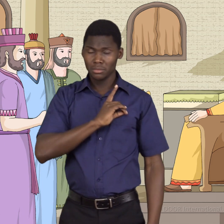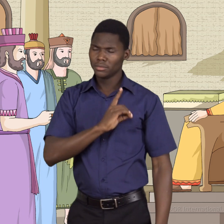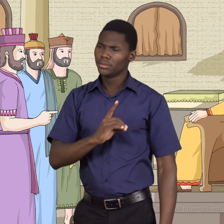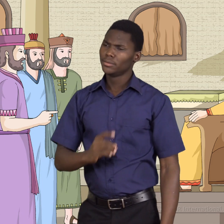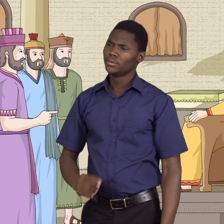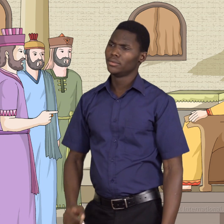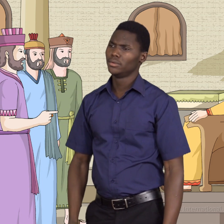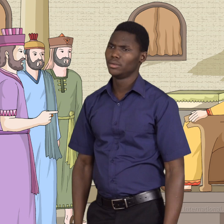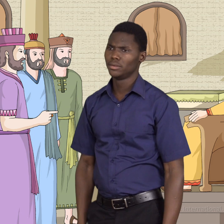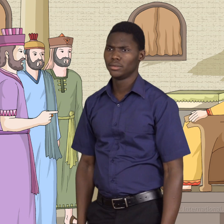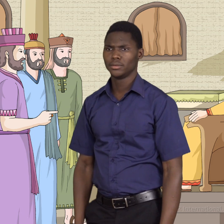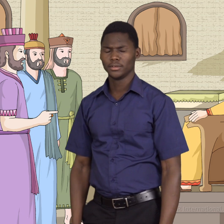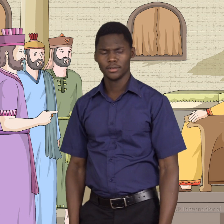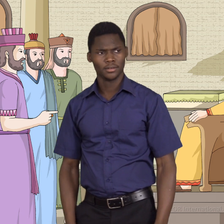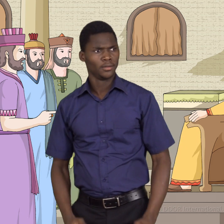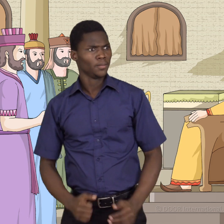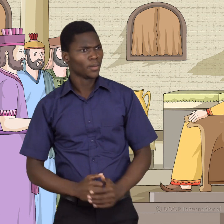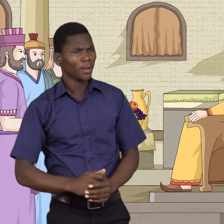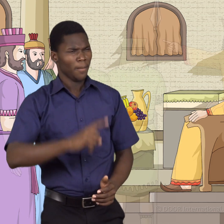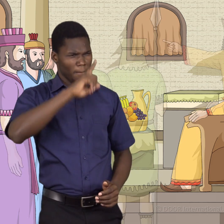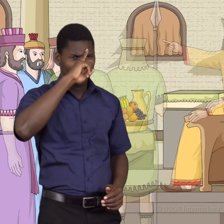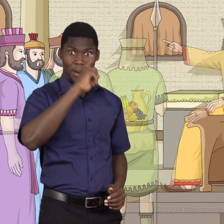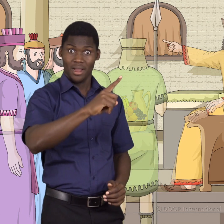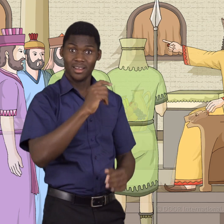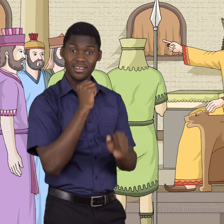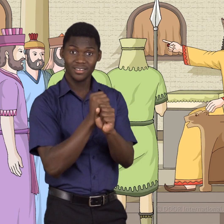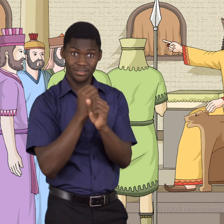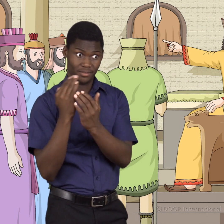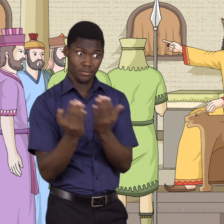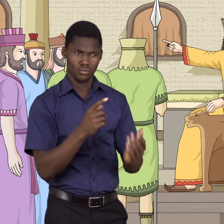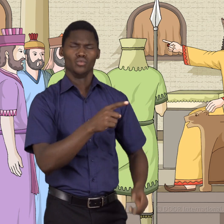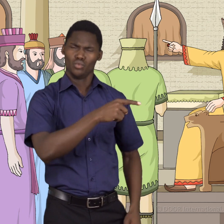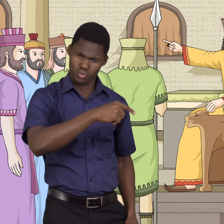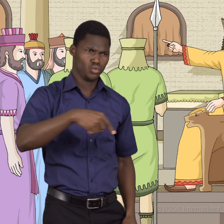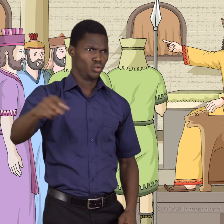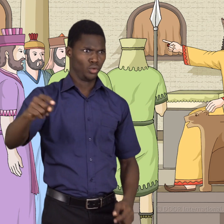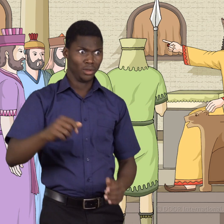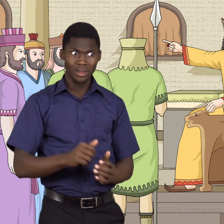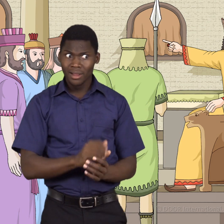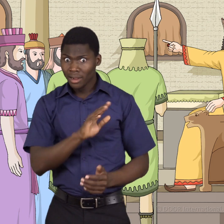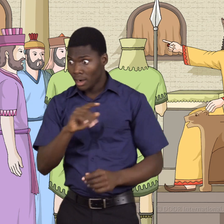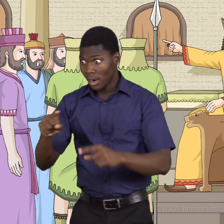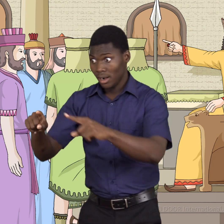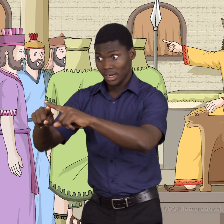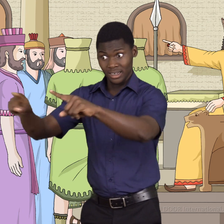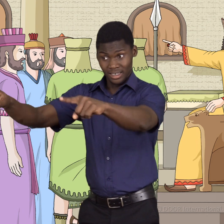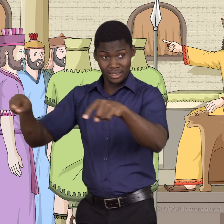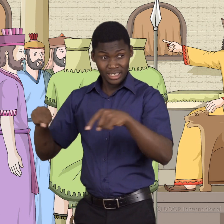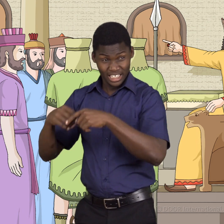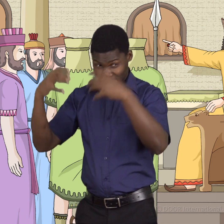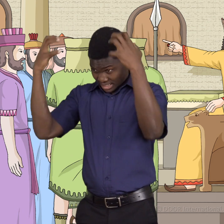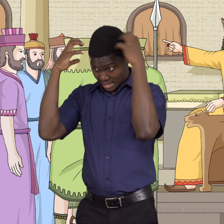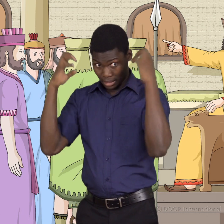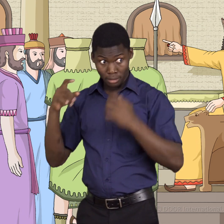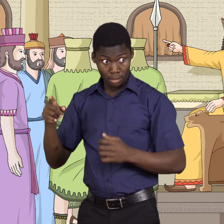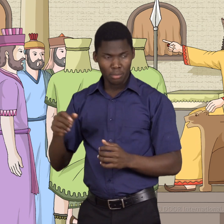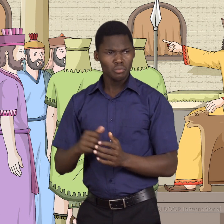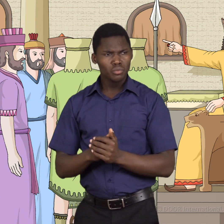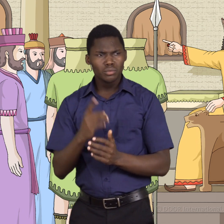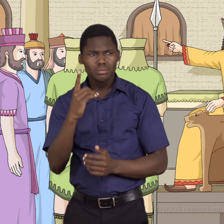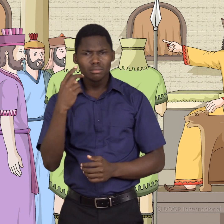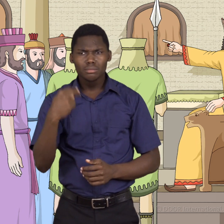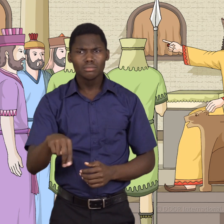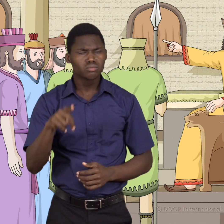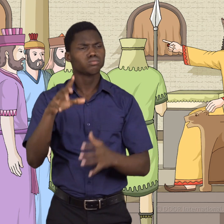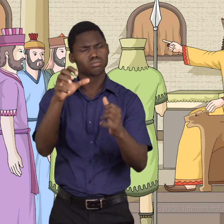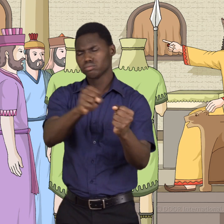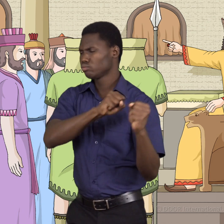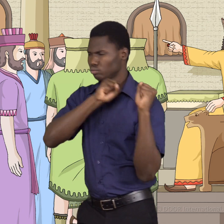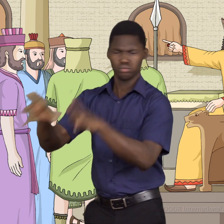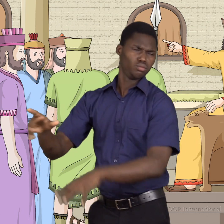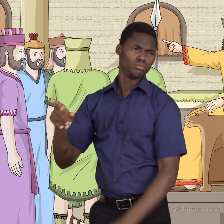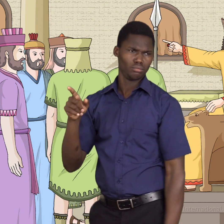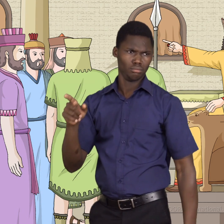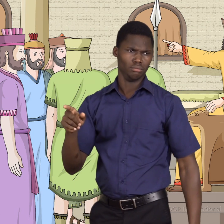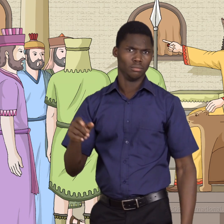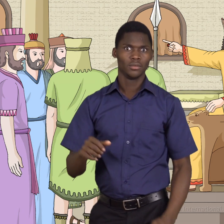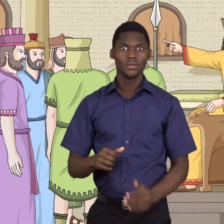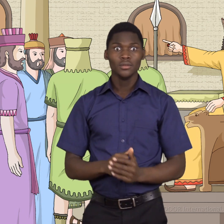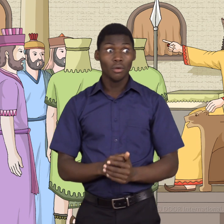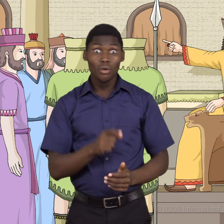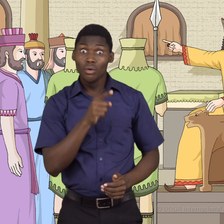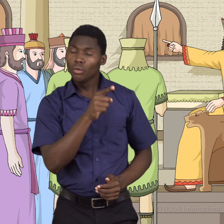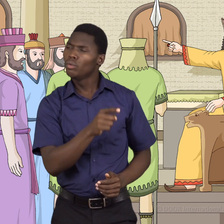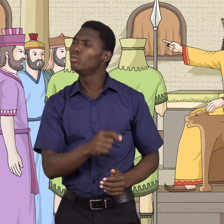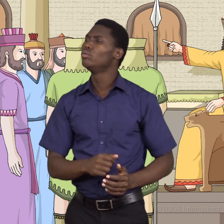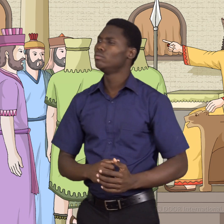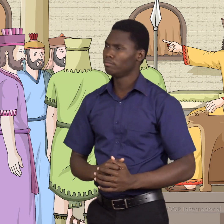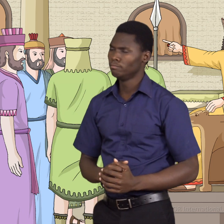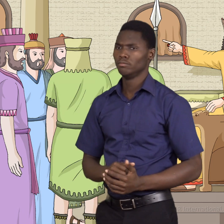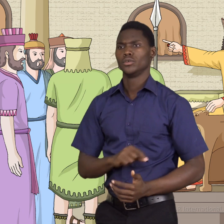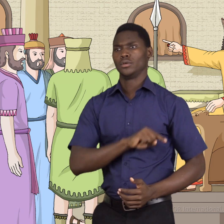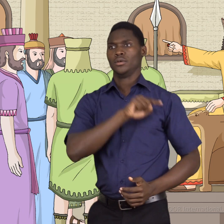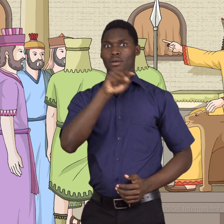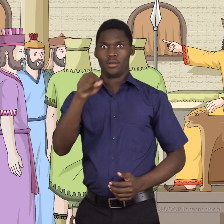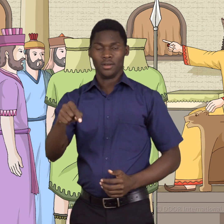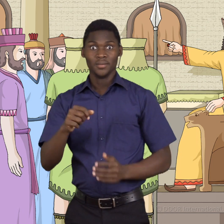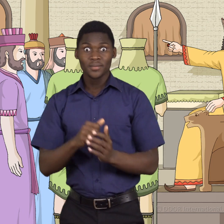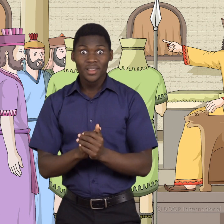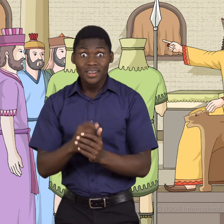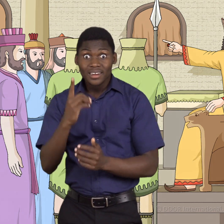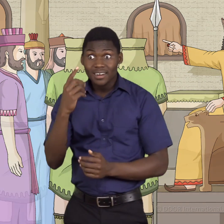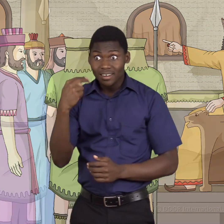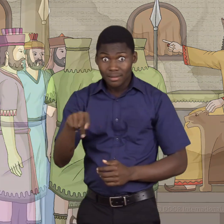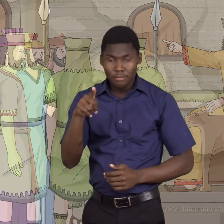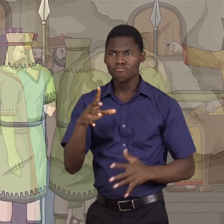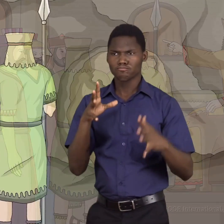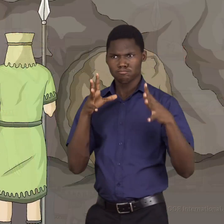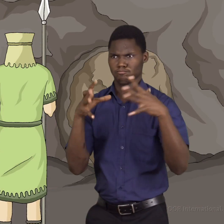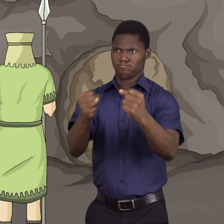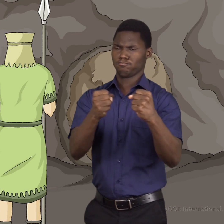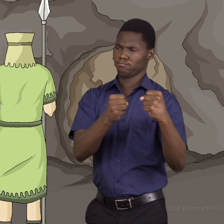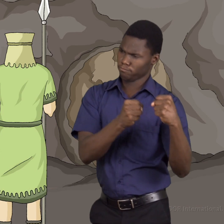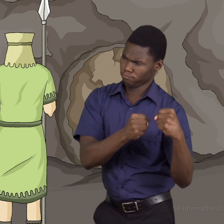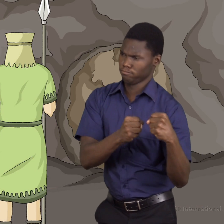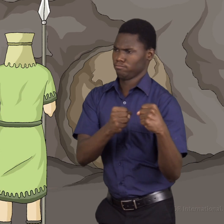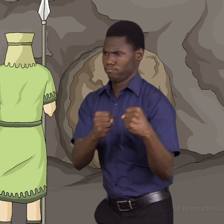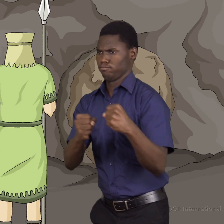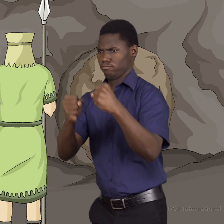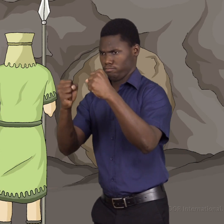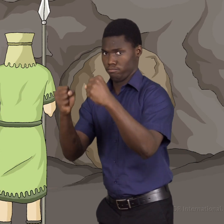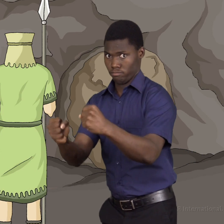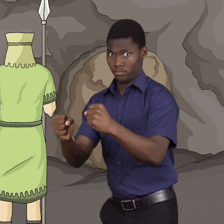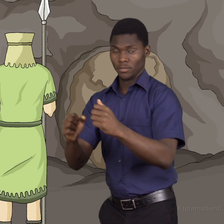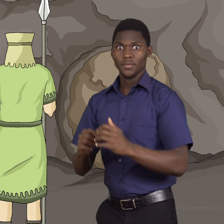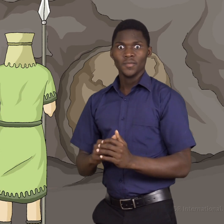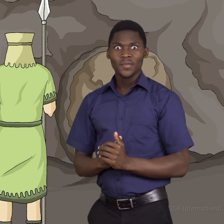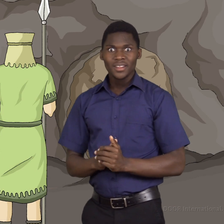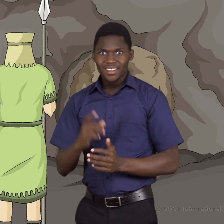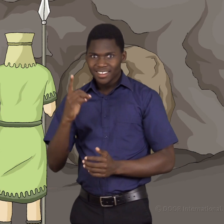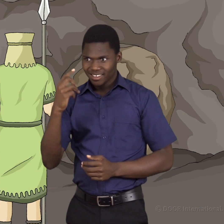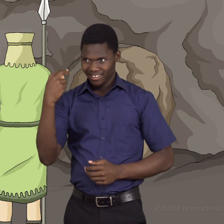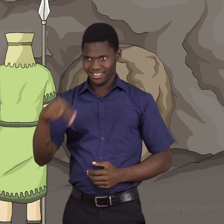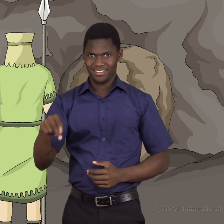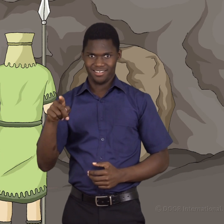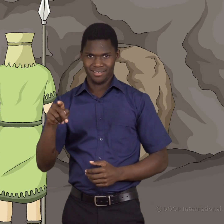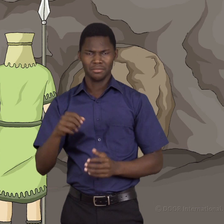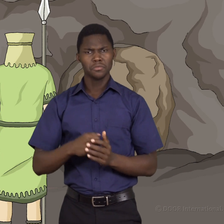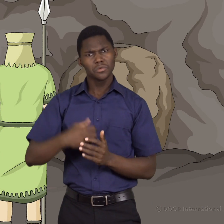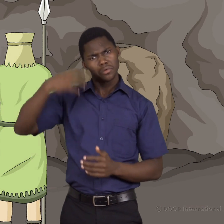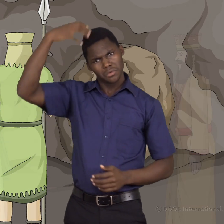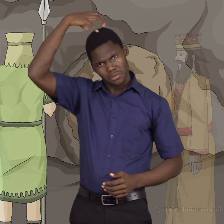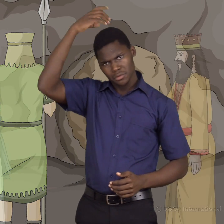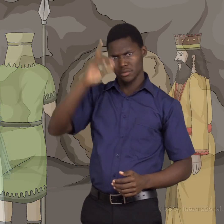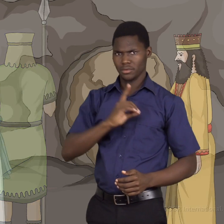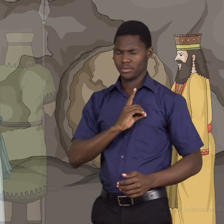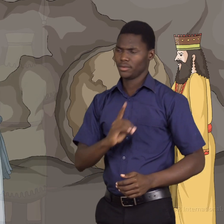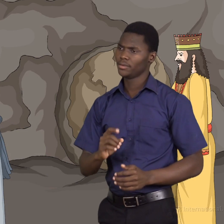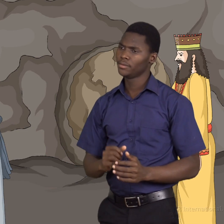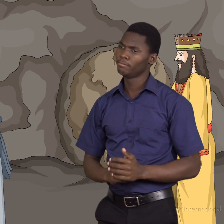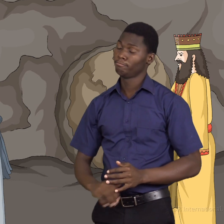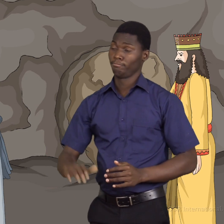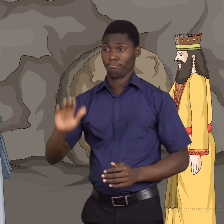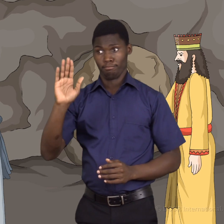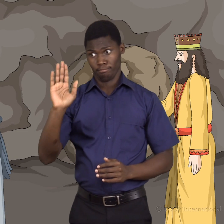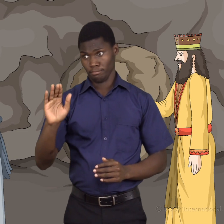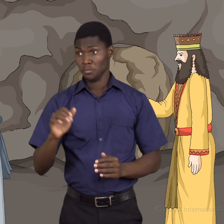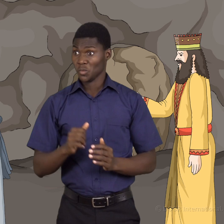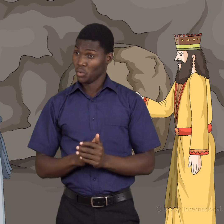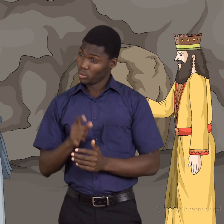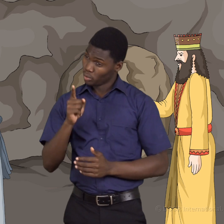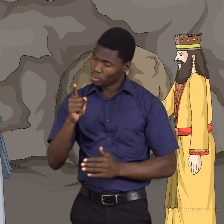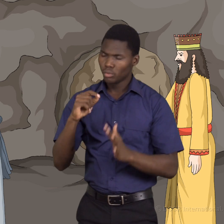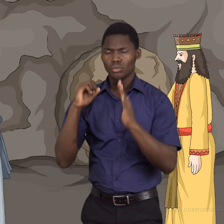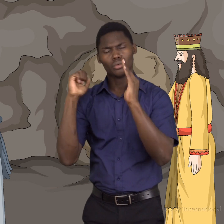So the king gave the order, and they brought Daniel and threw him into the den of lions.